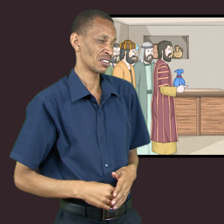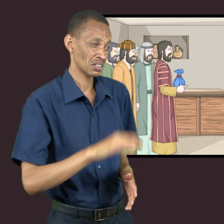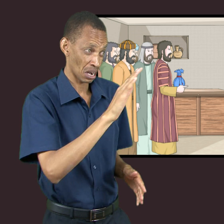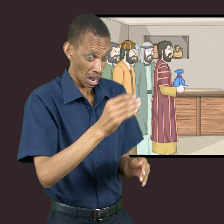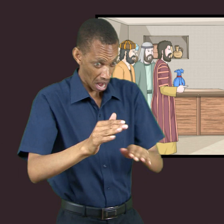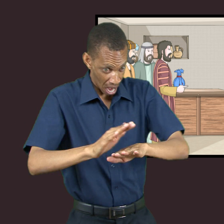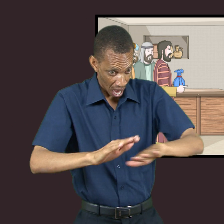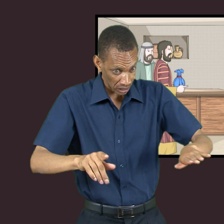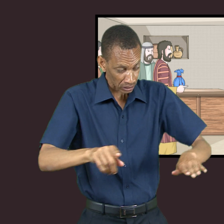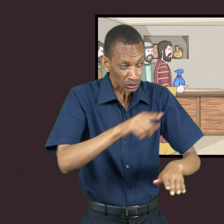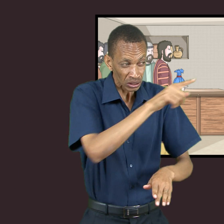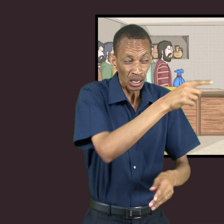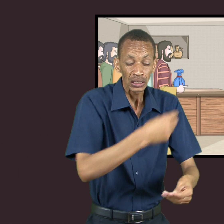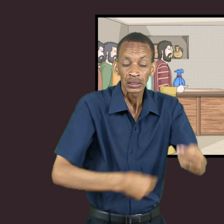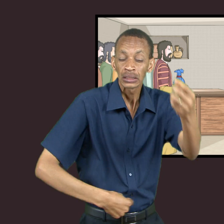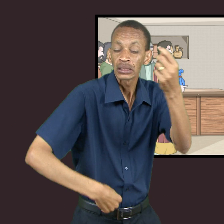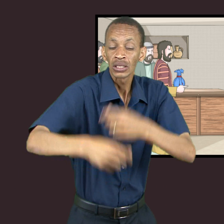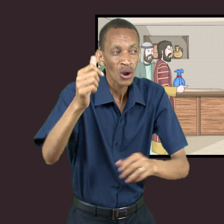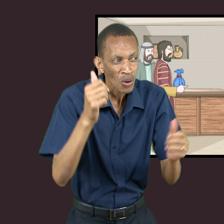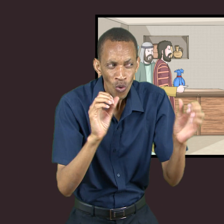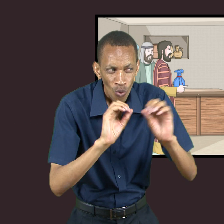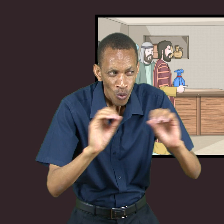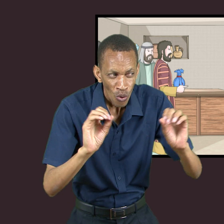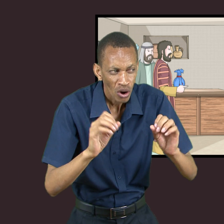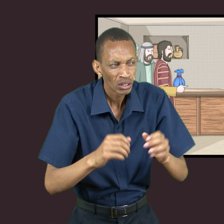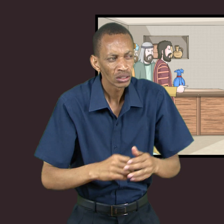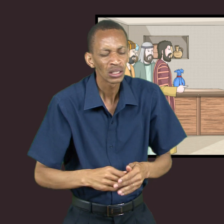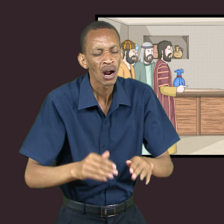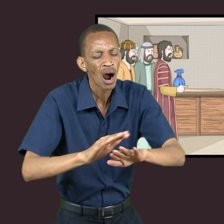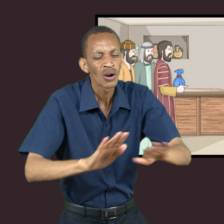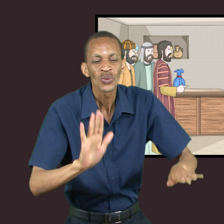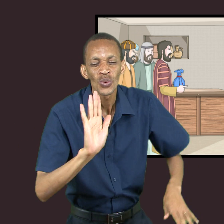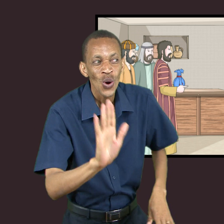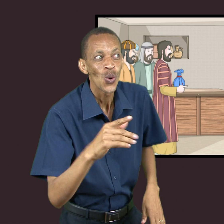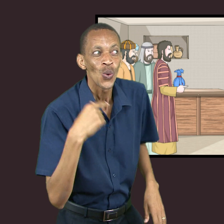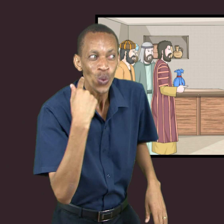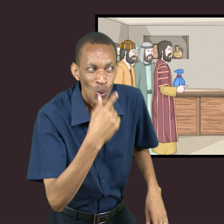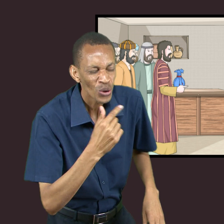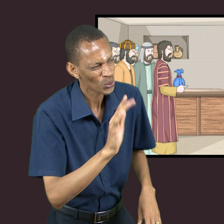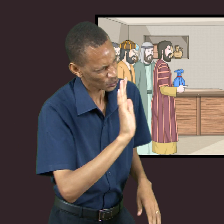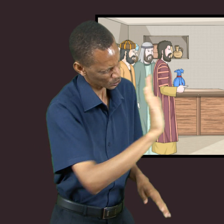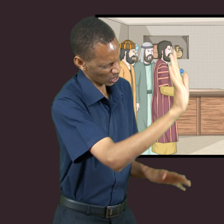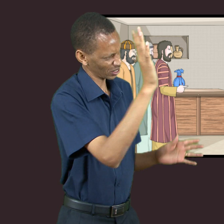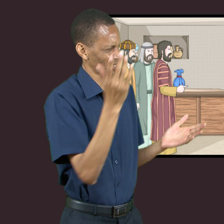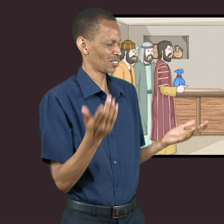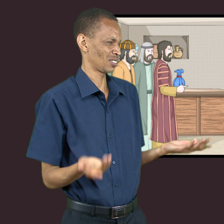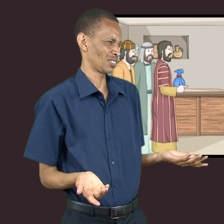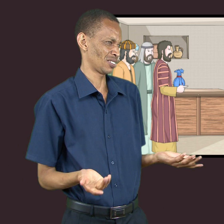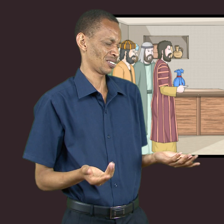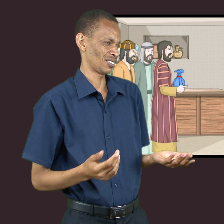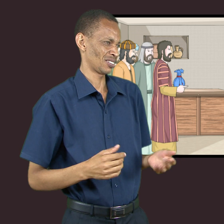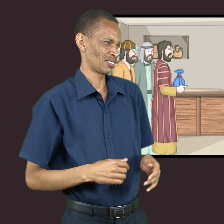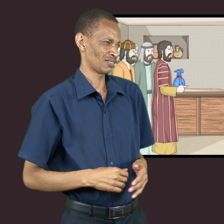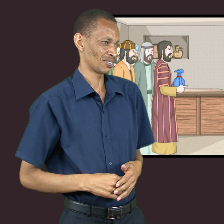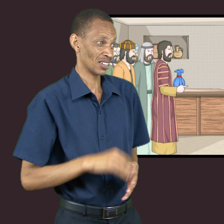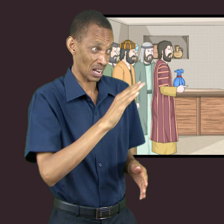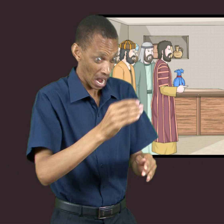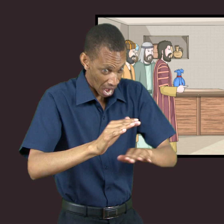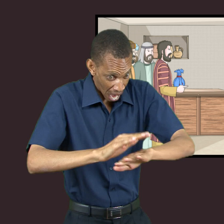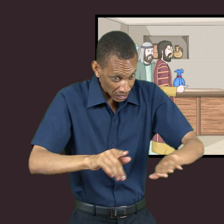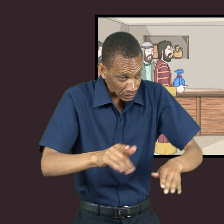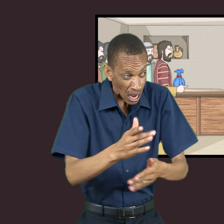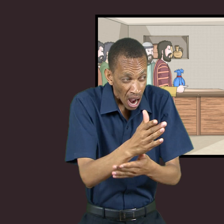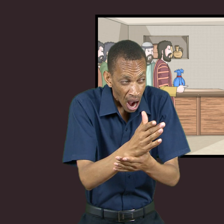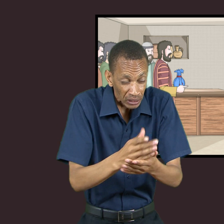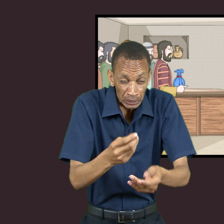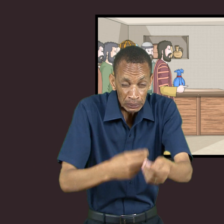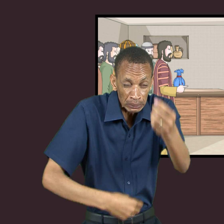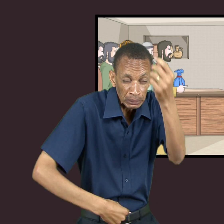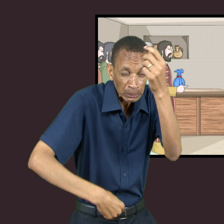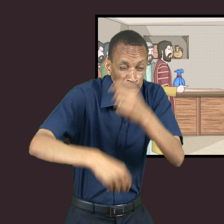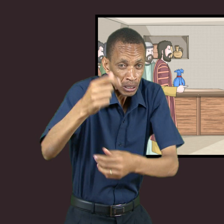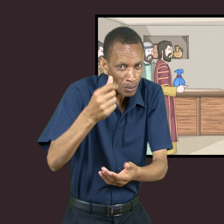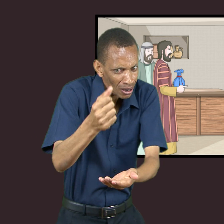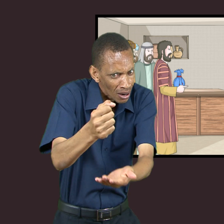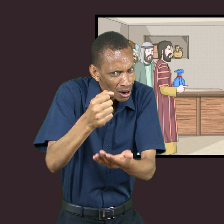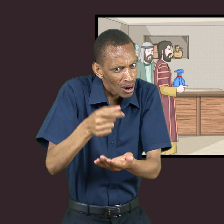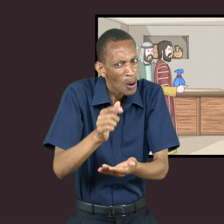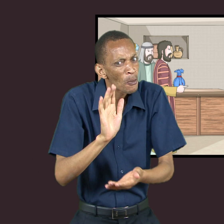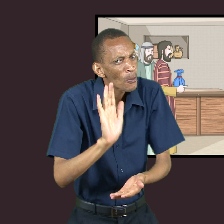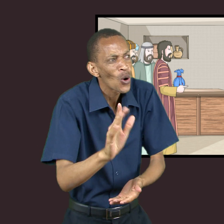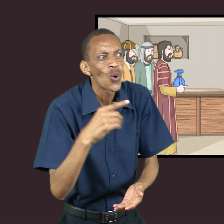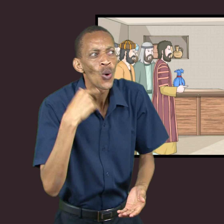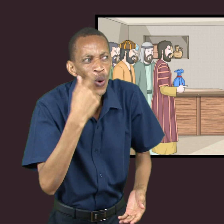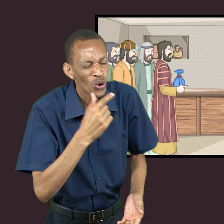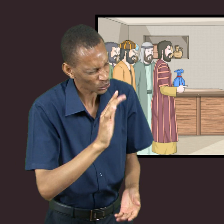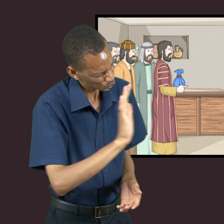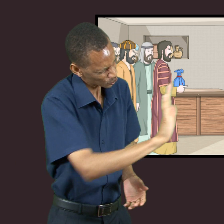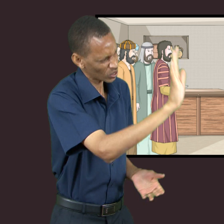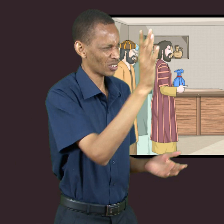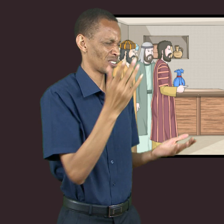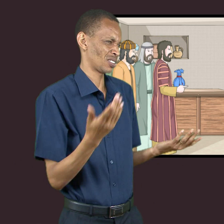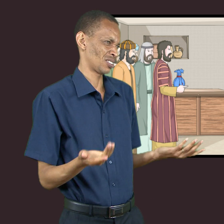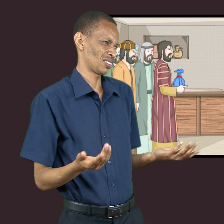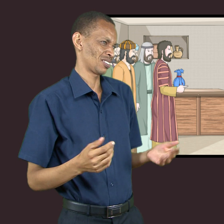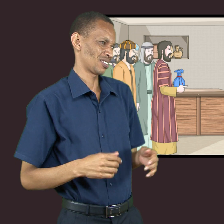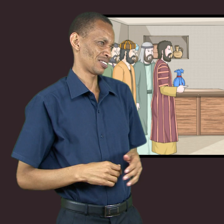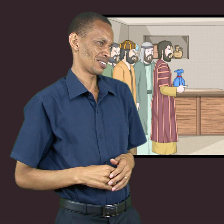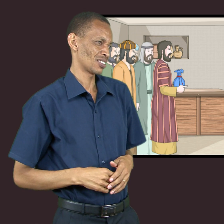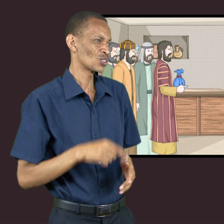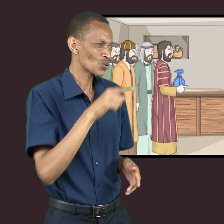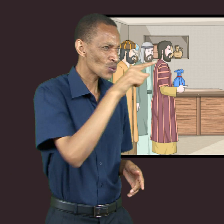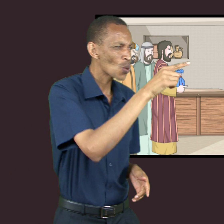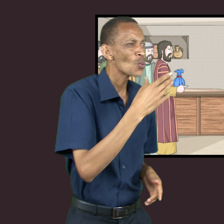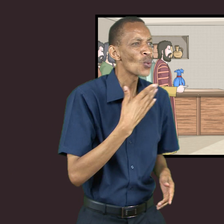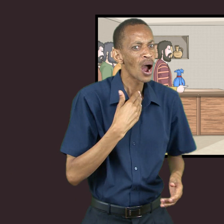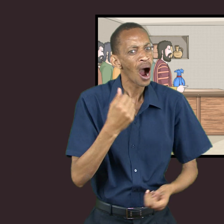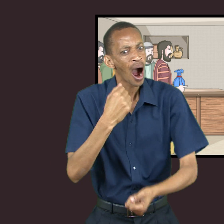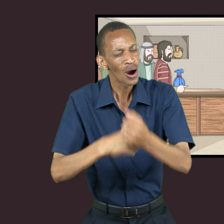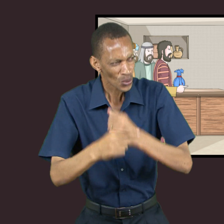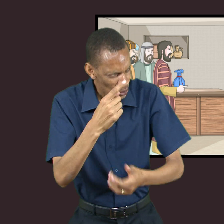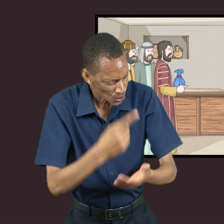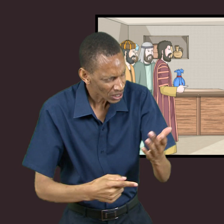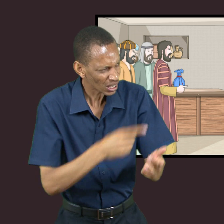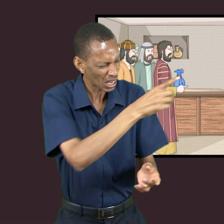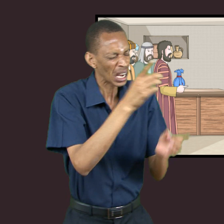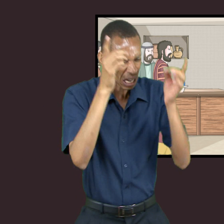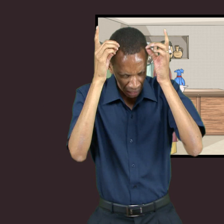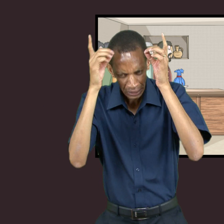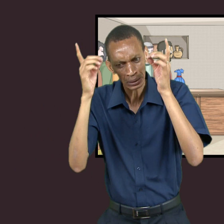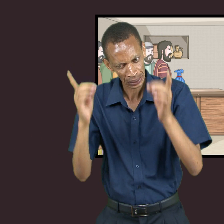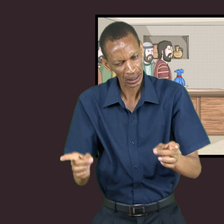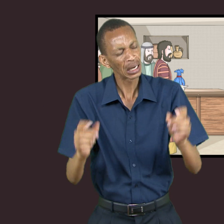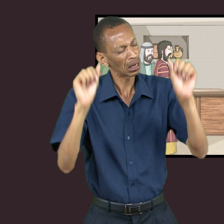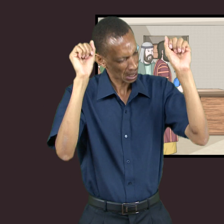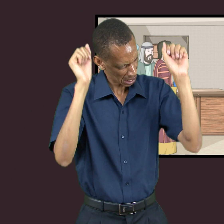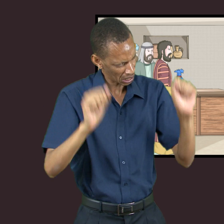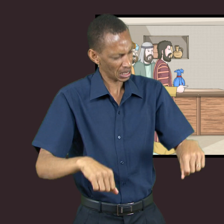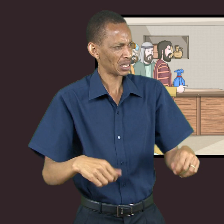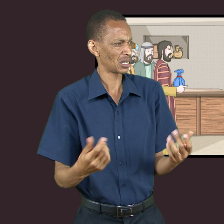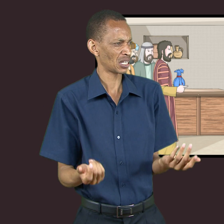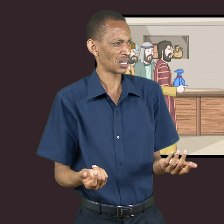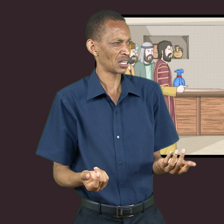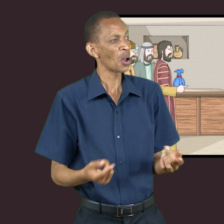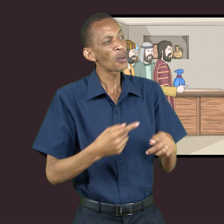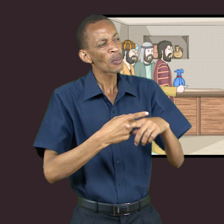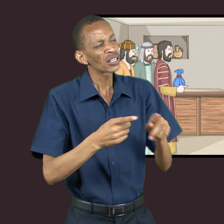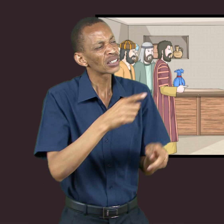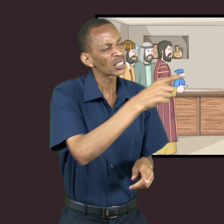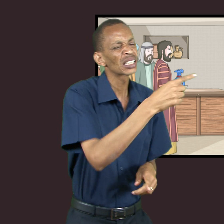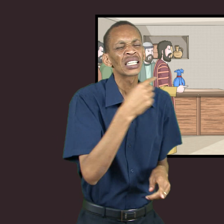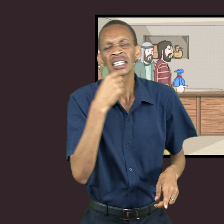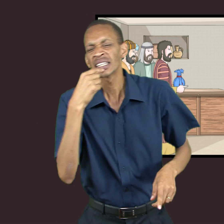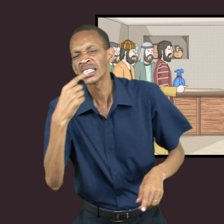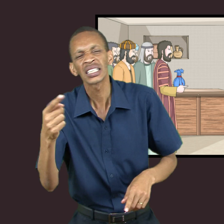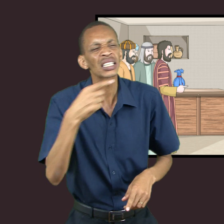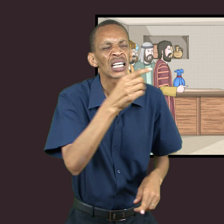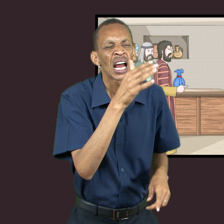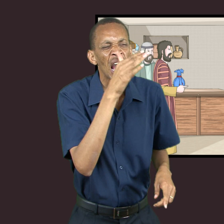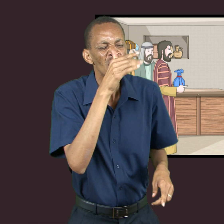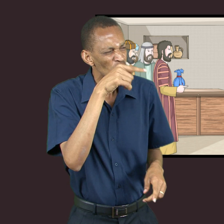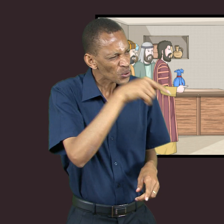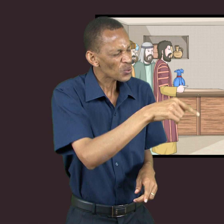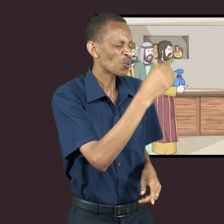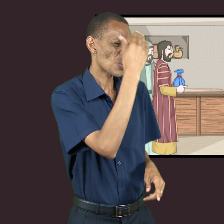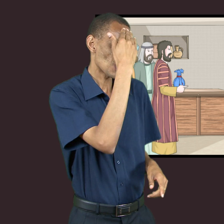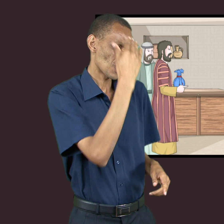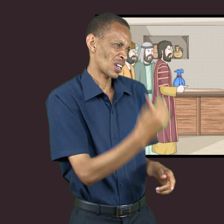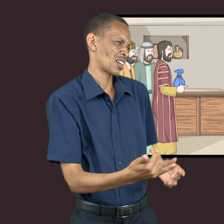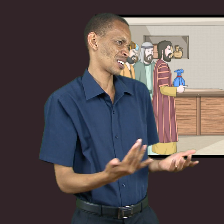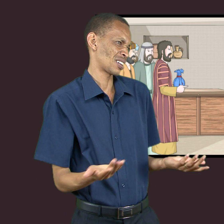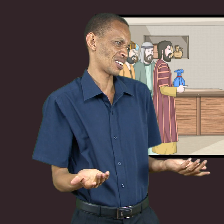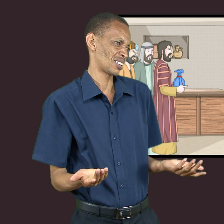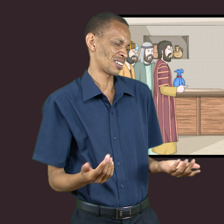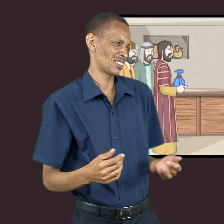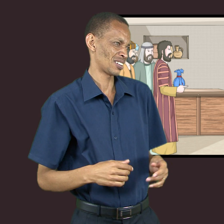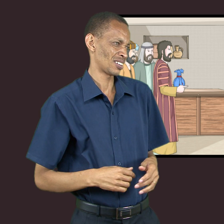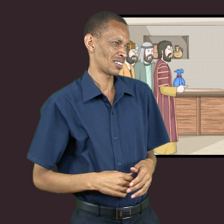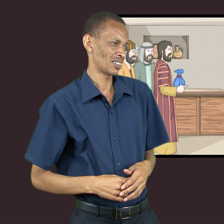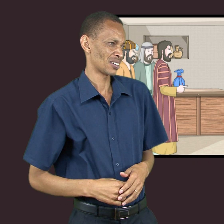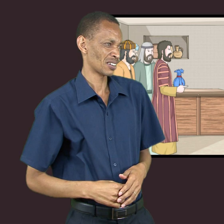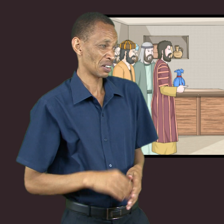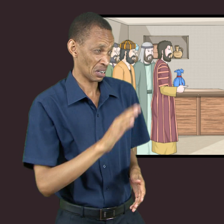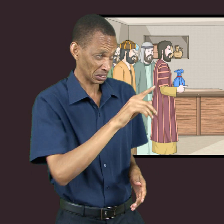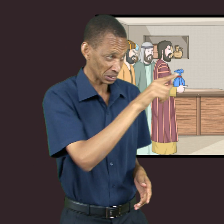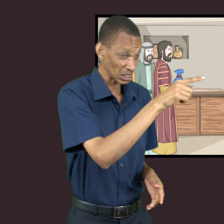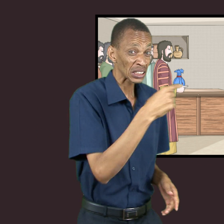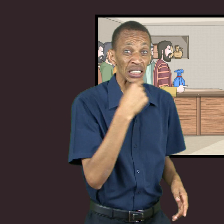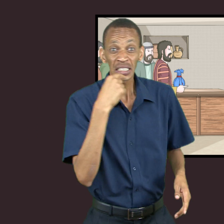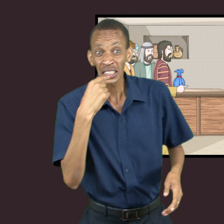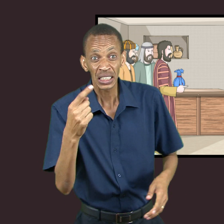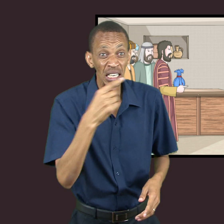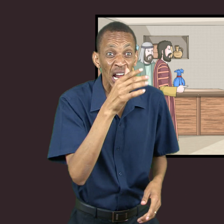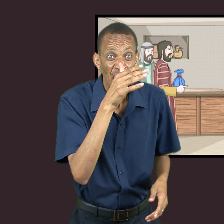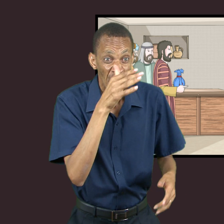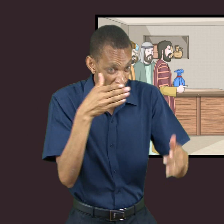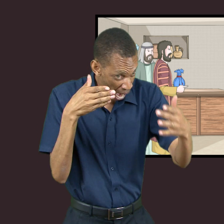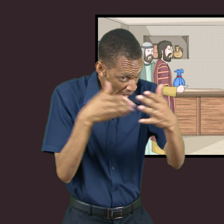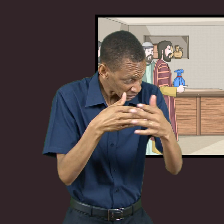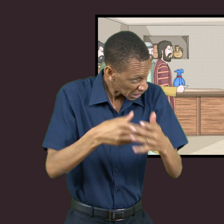Did it not belong to you before it was sold? And after it was sold, was it not at your disposal?